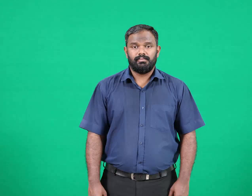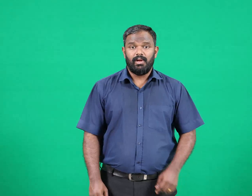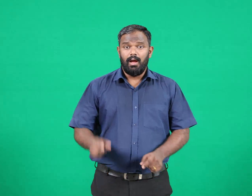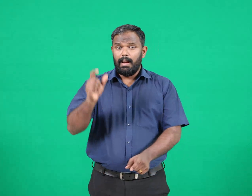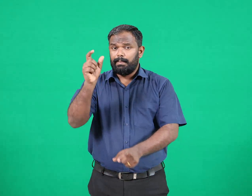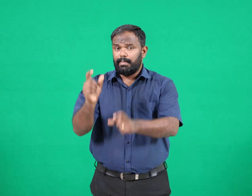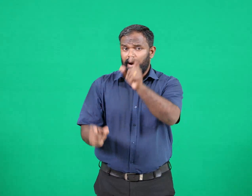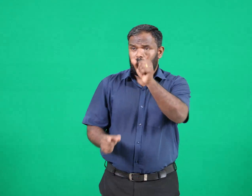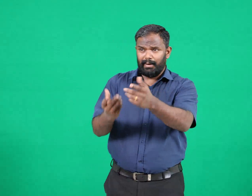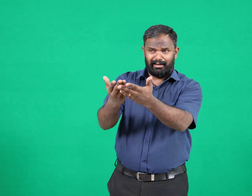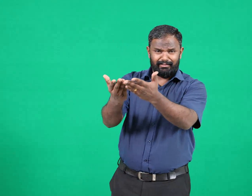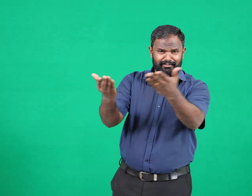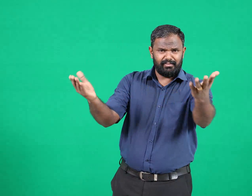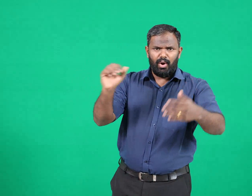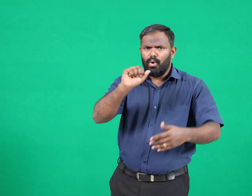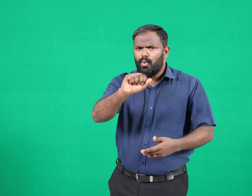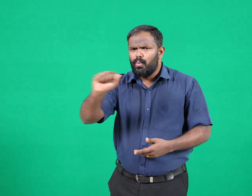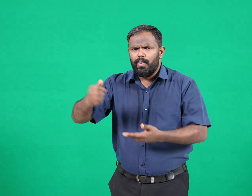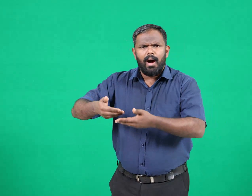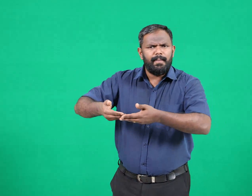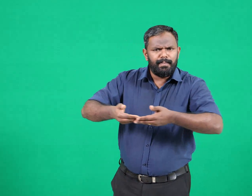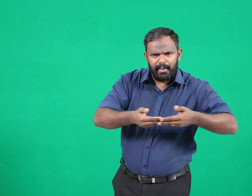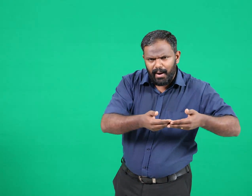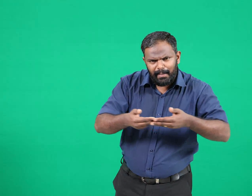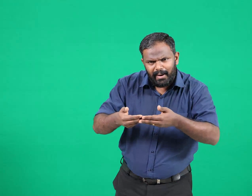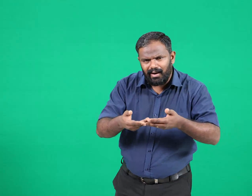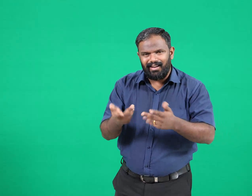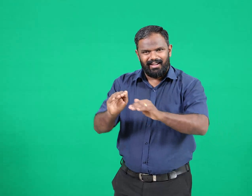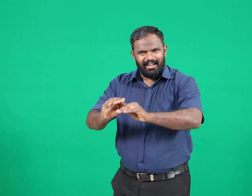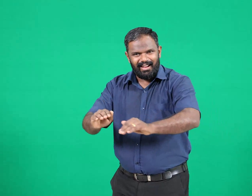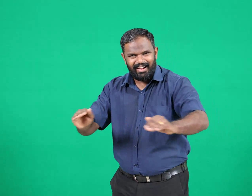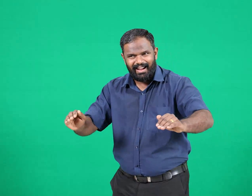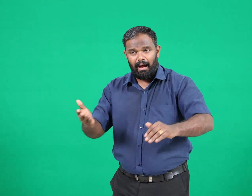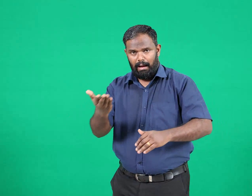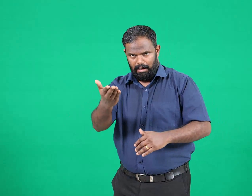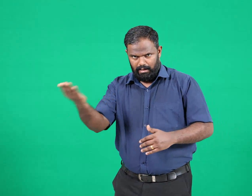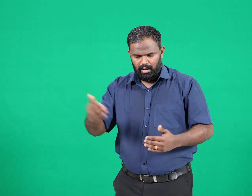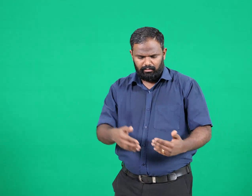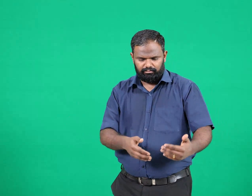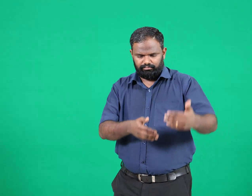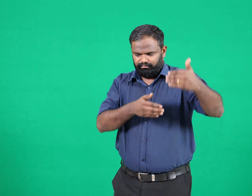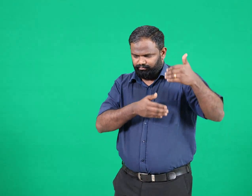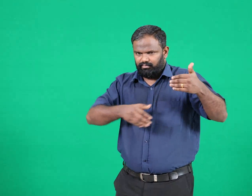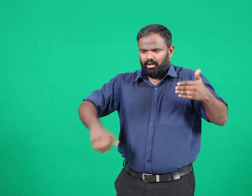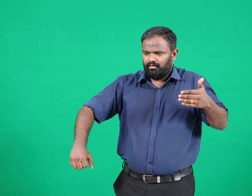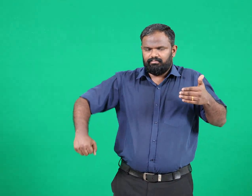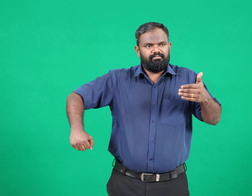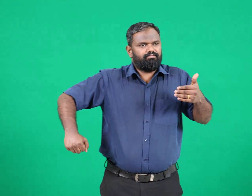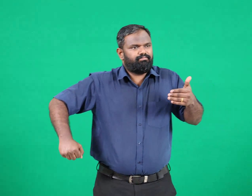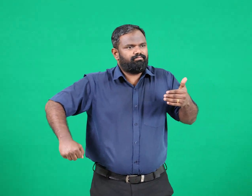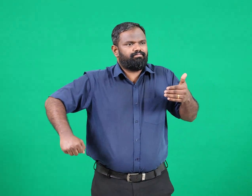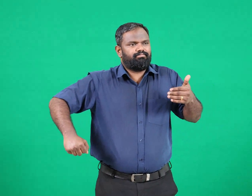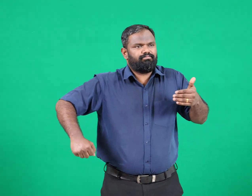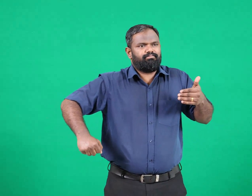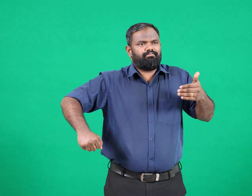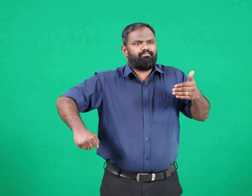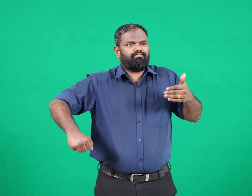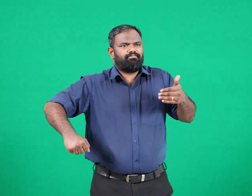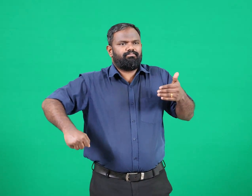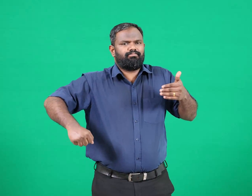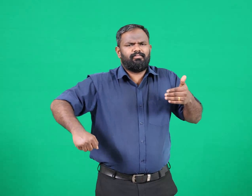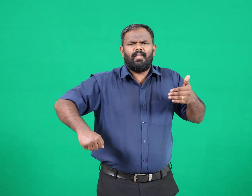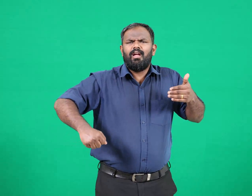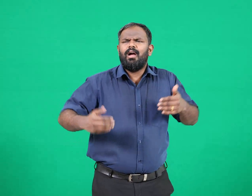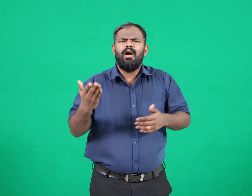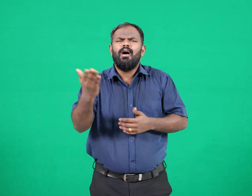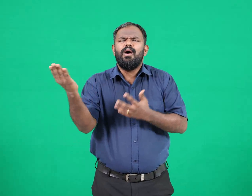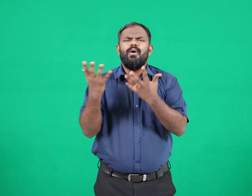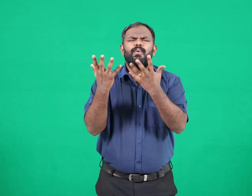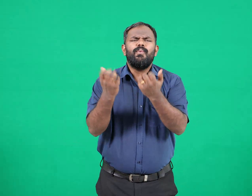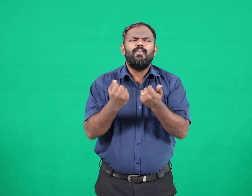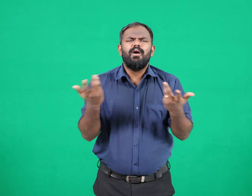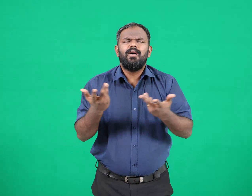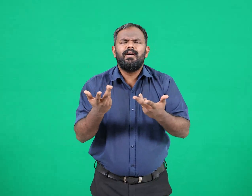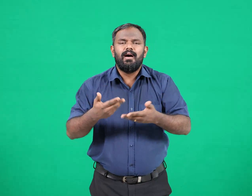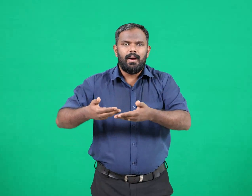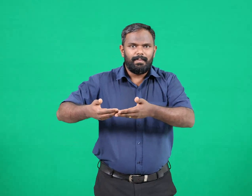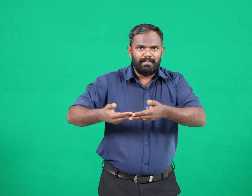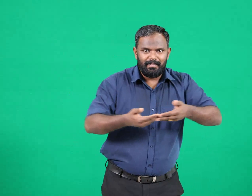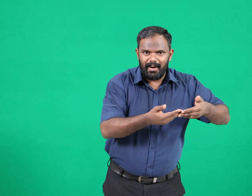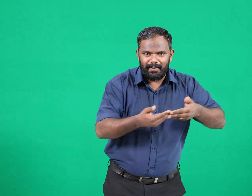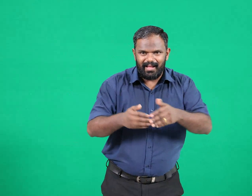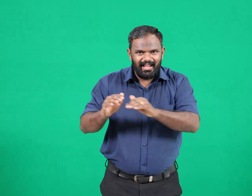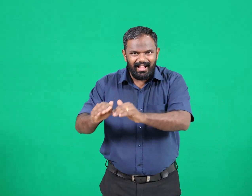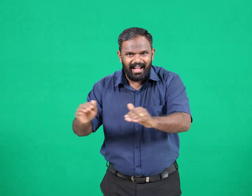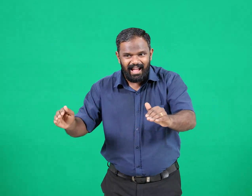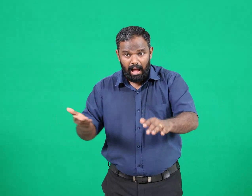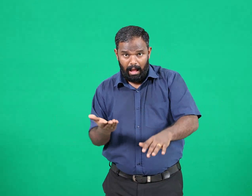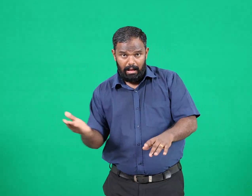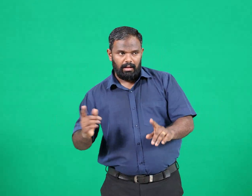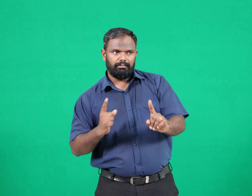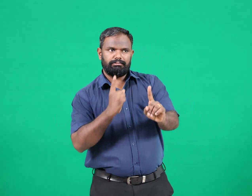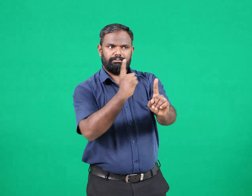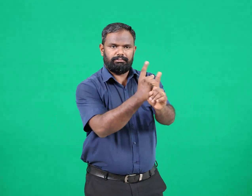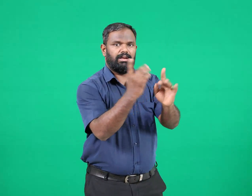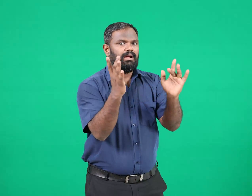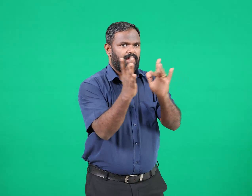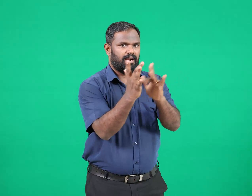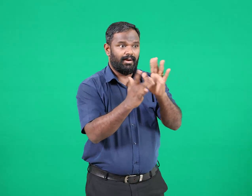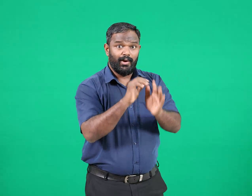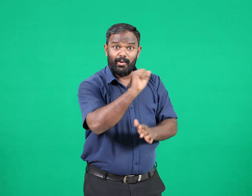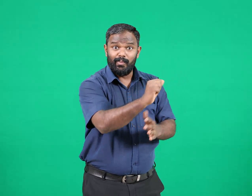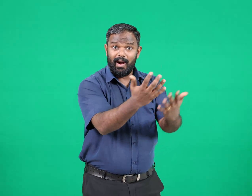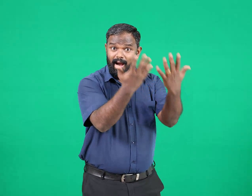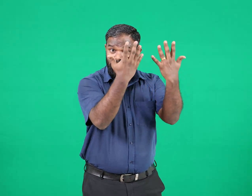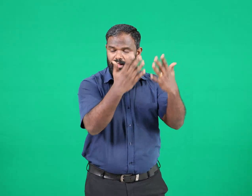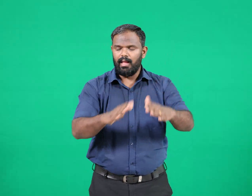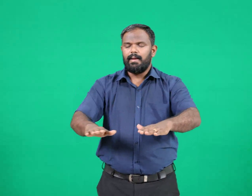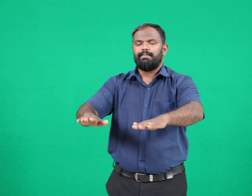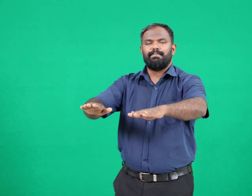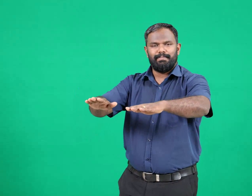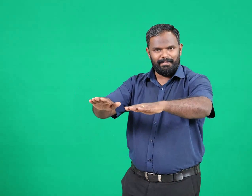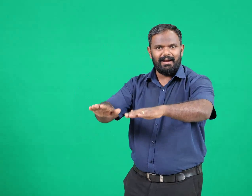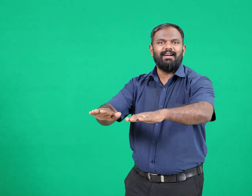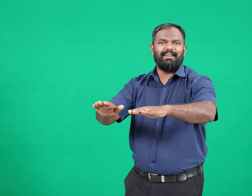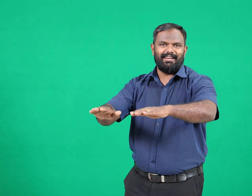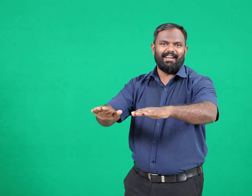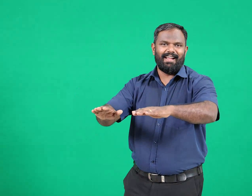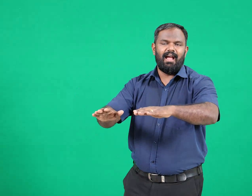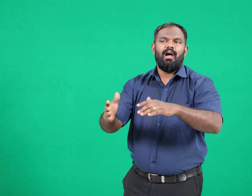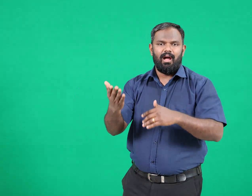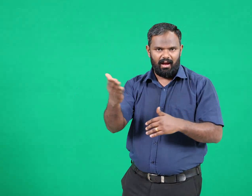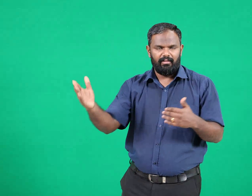Now people were even bringing their babies to Jesus for Him to place His hands on them.